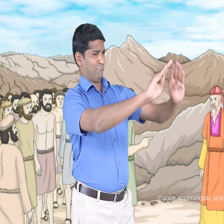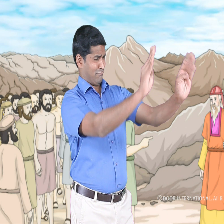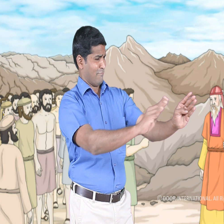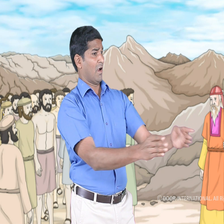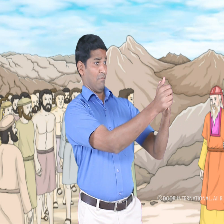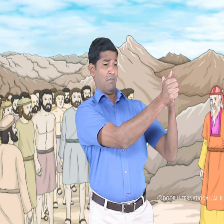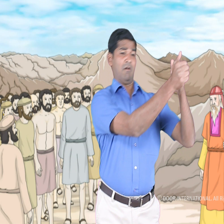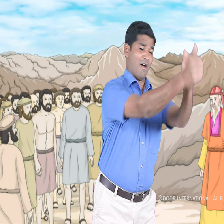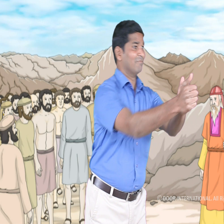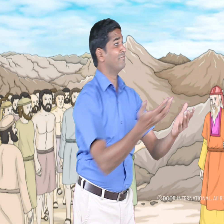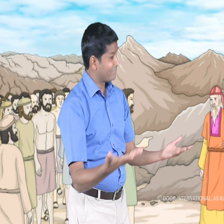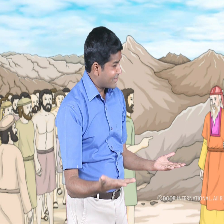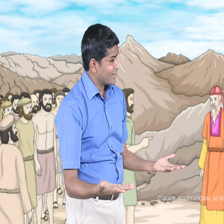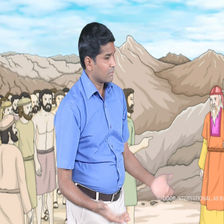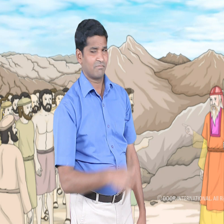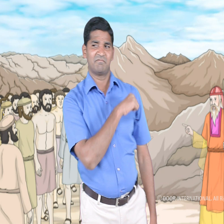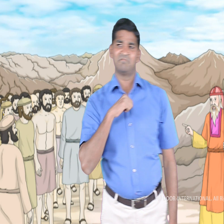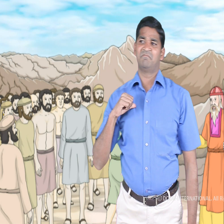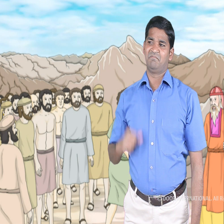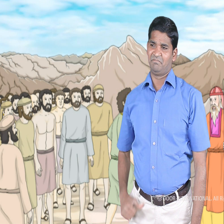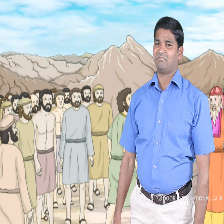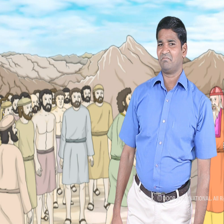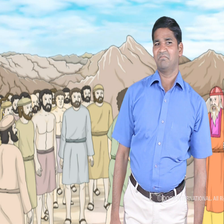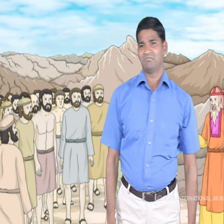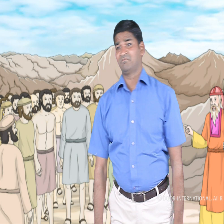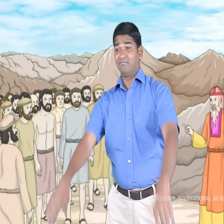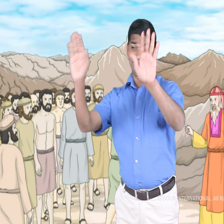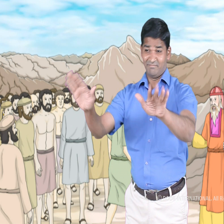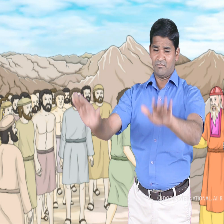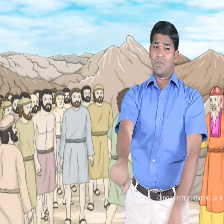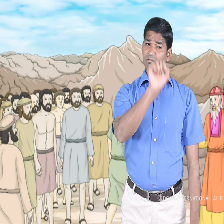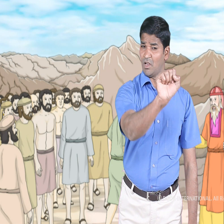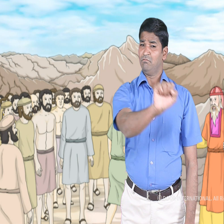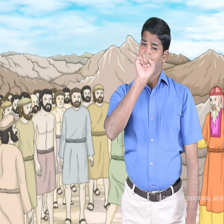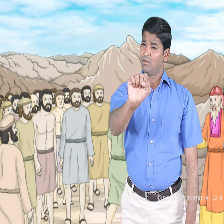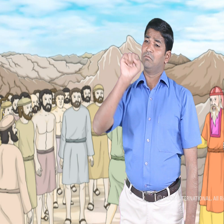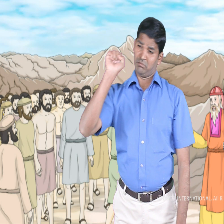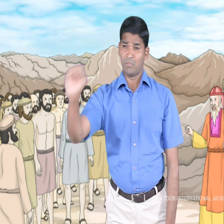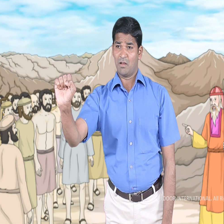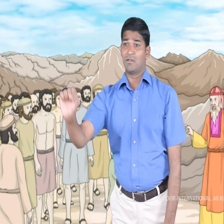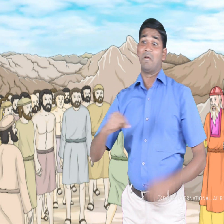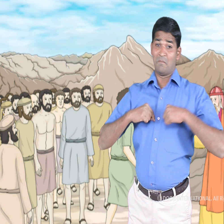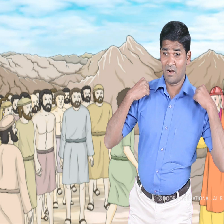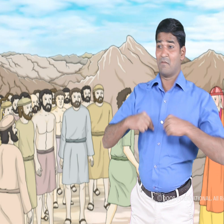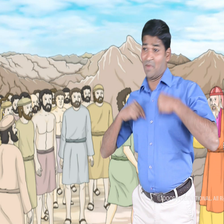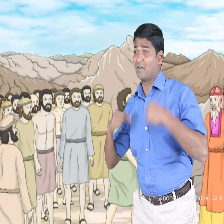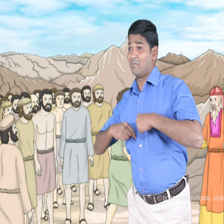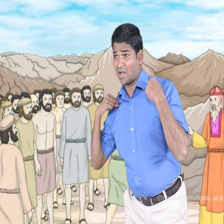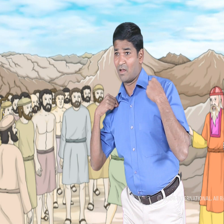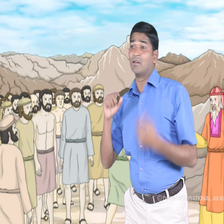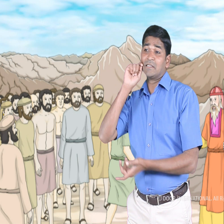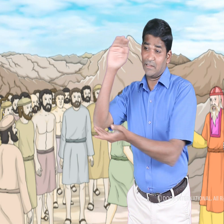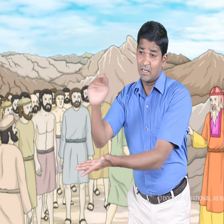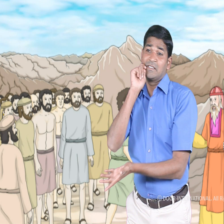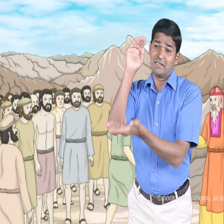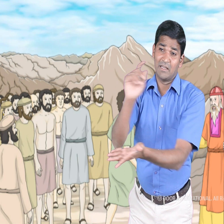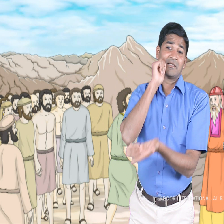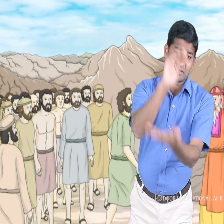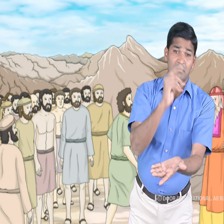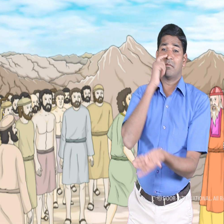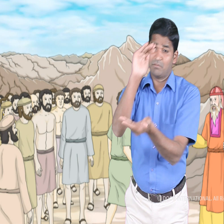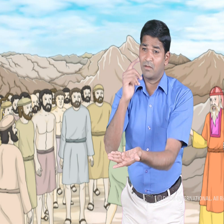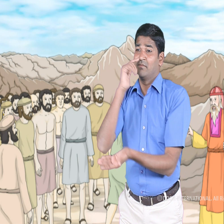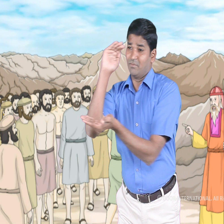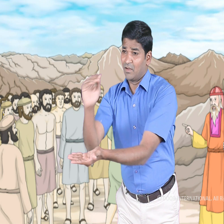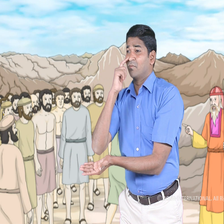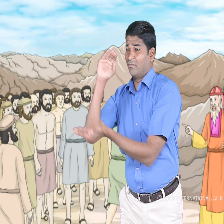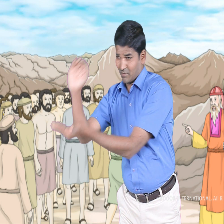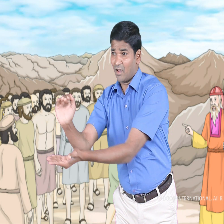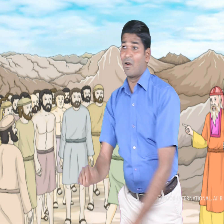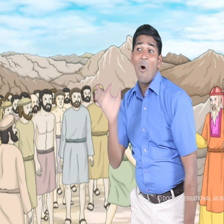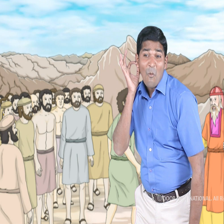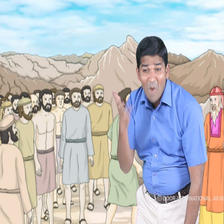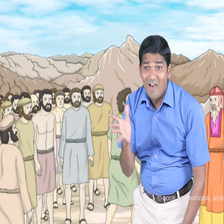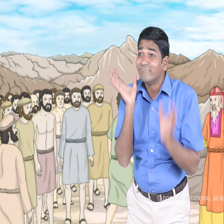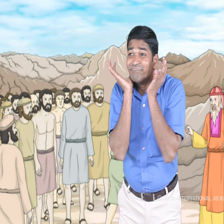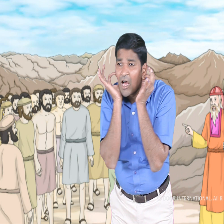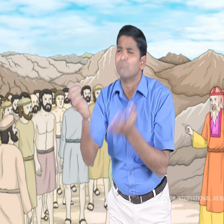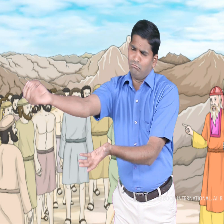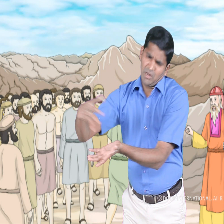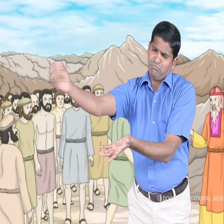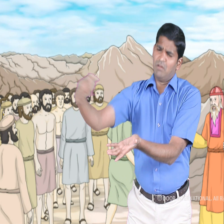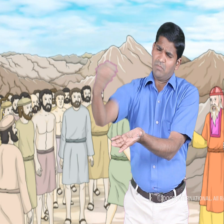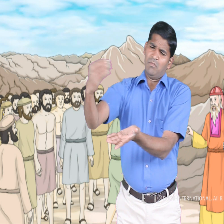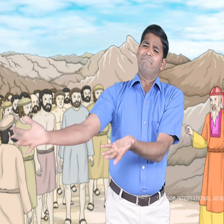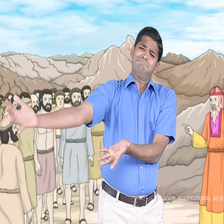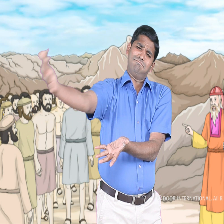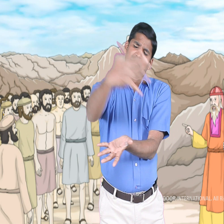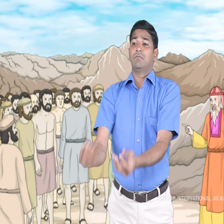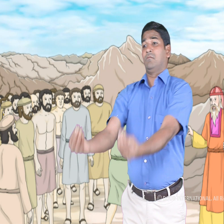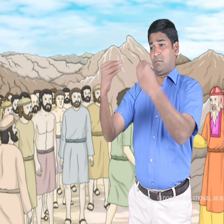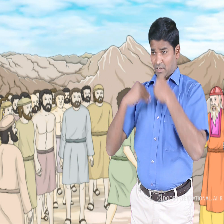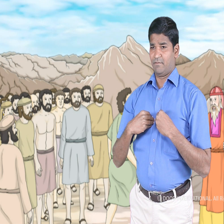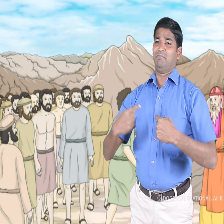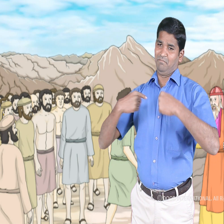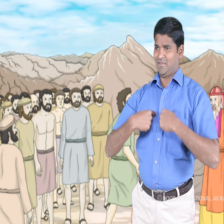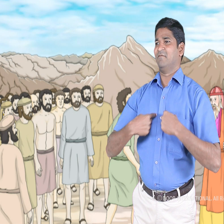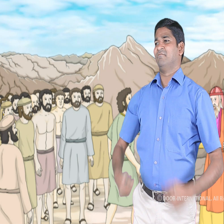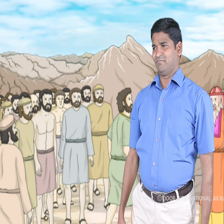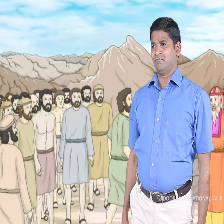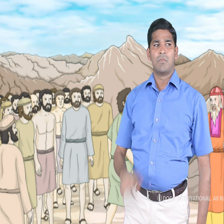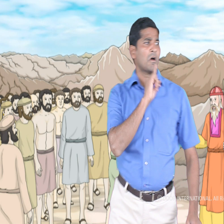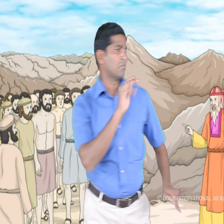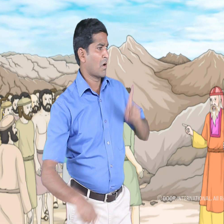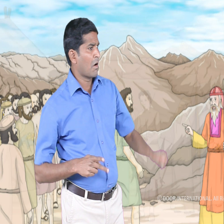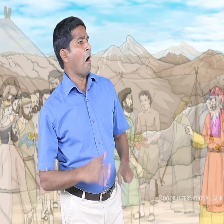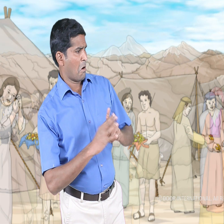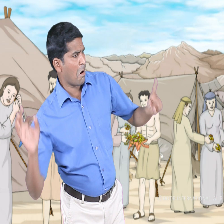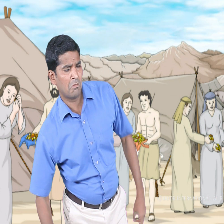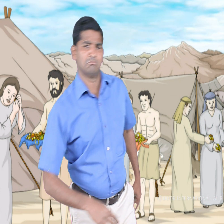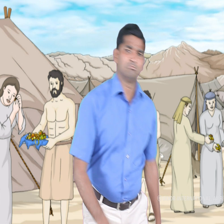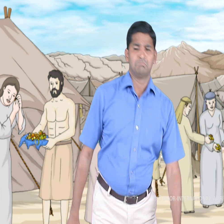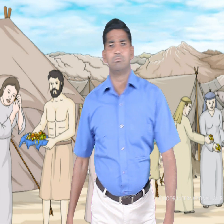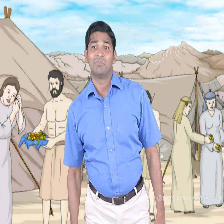So Aaron told them, “Take off the gold earrings that are on your wives and sons and daughters, and bring them to me.”